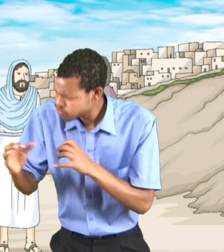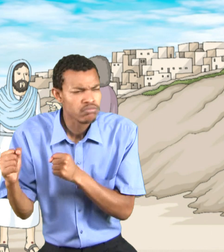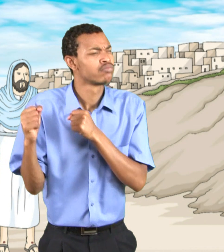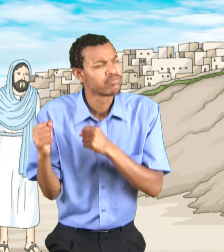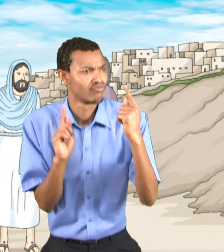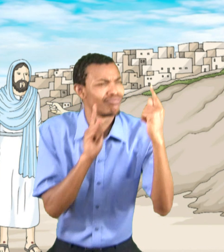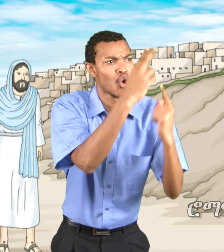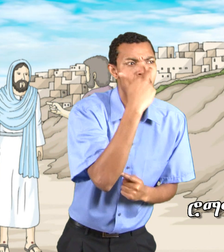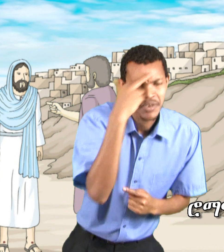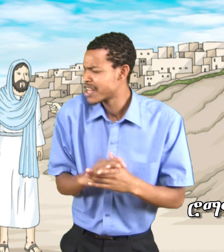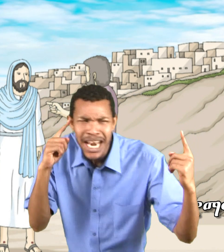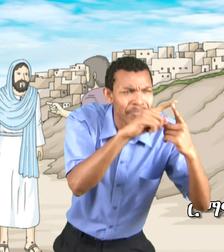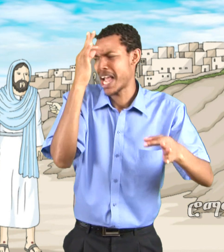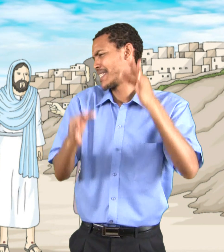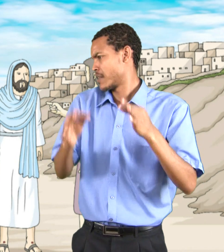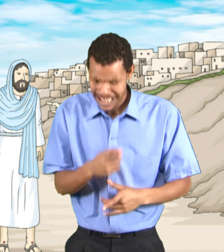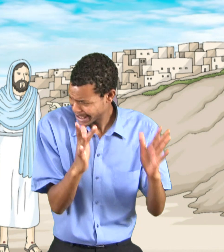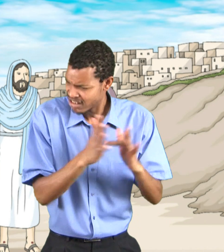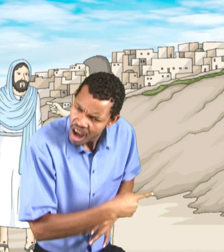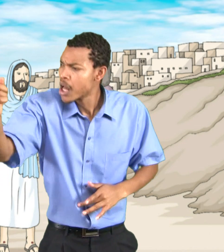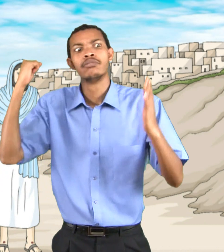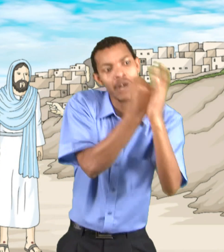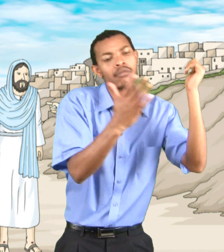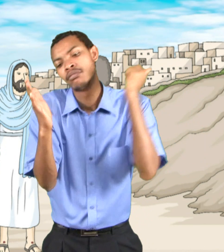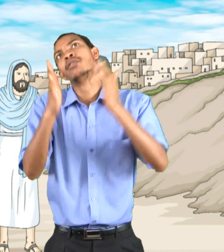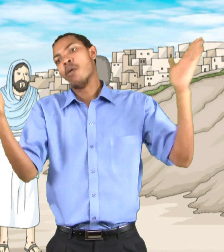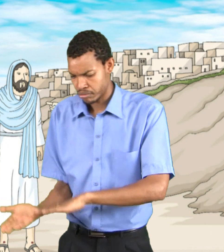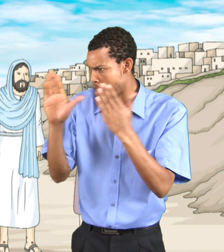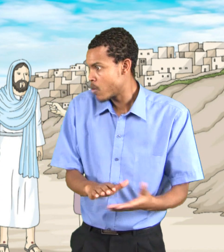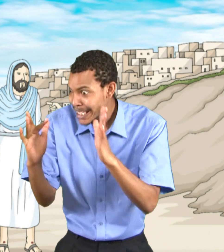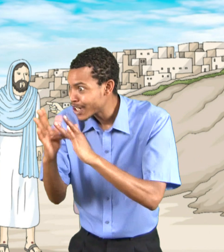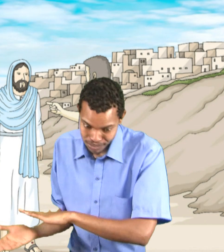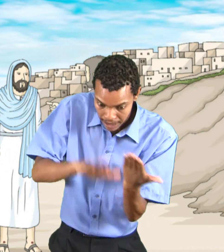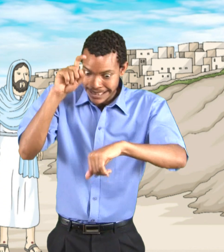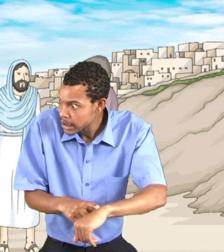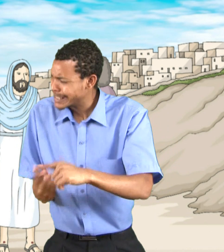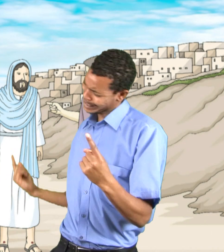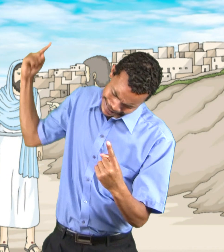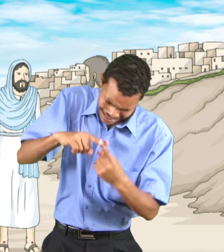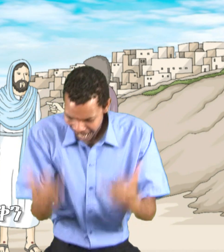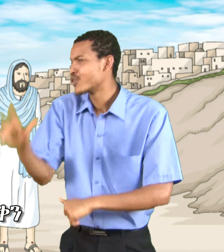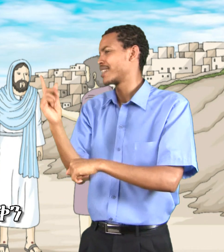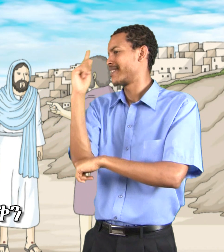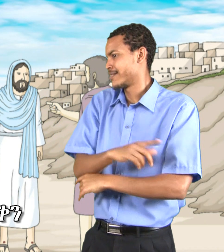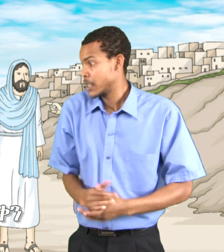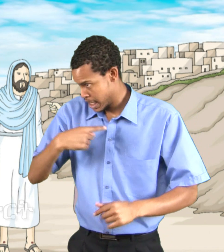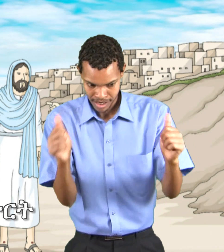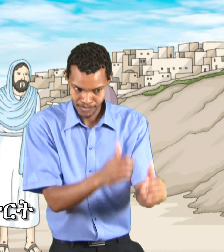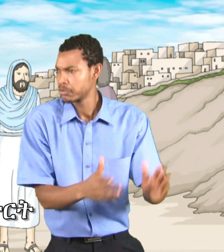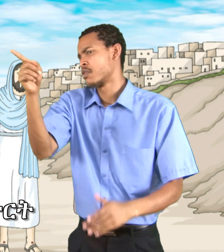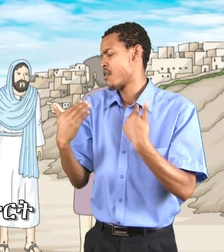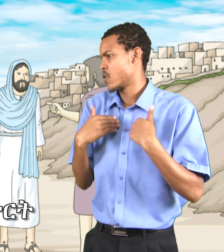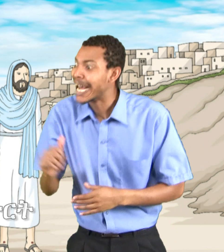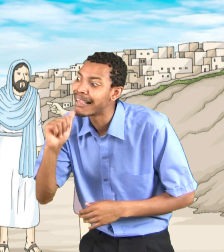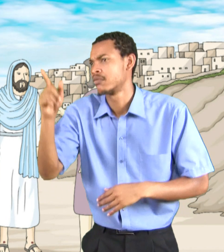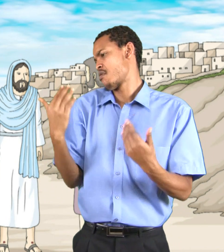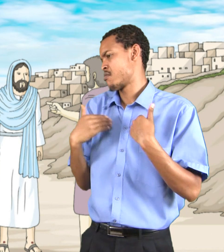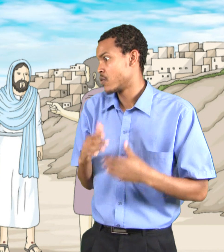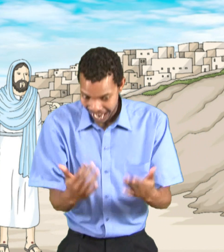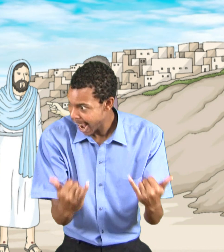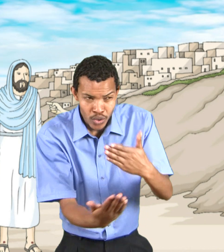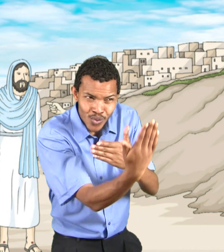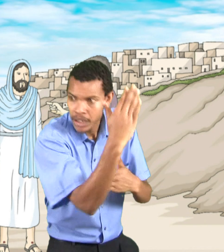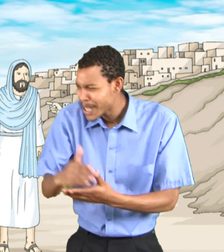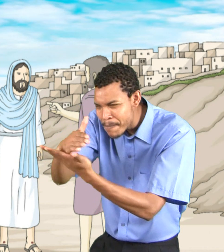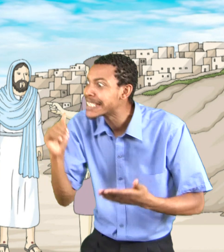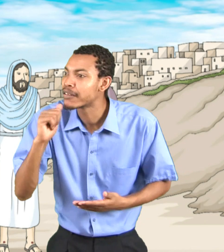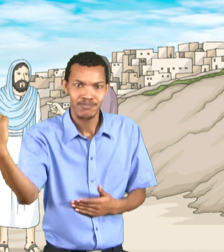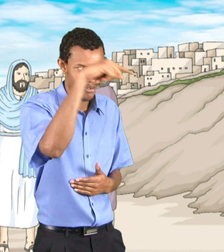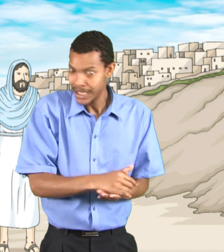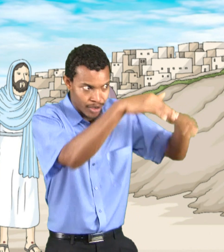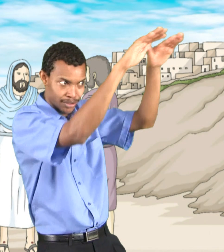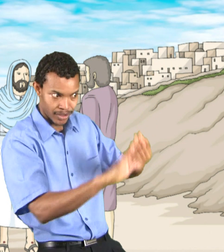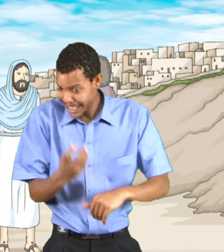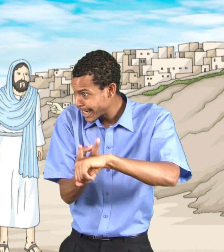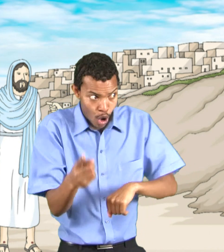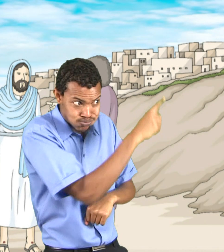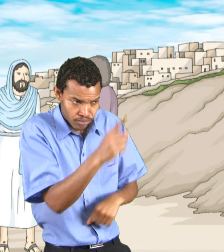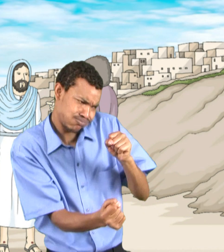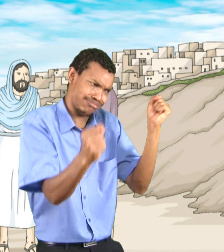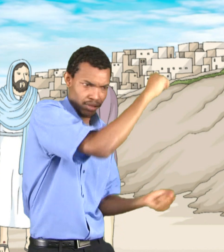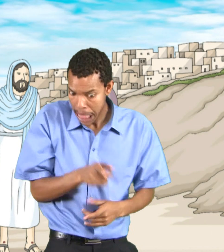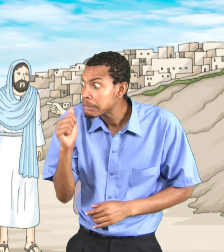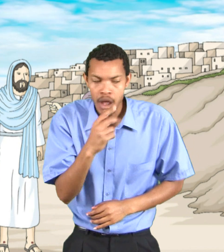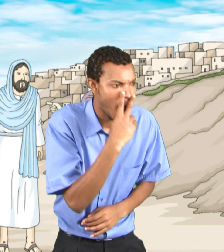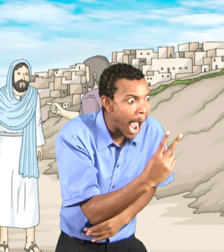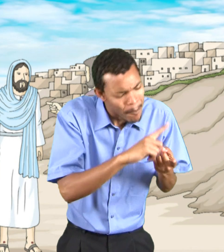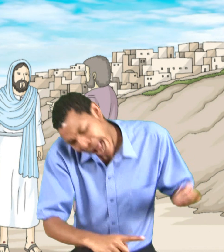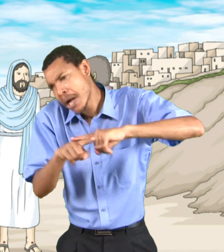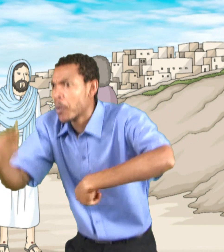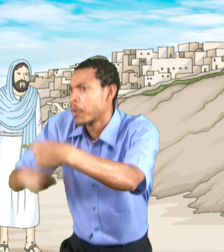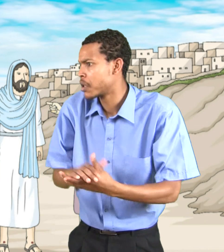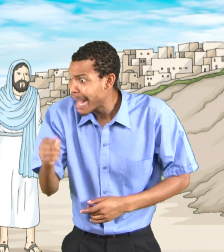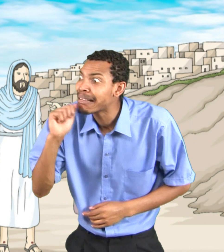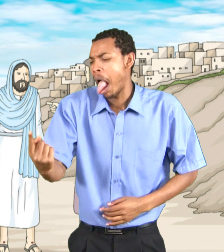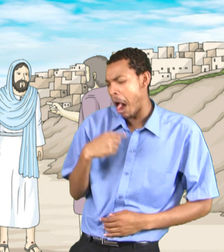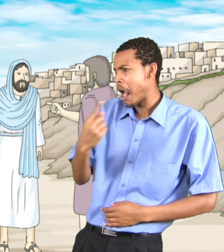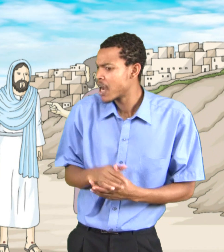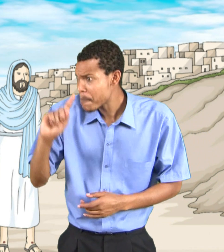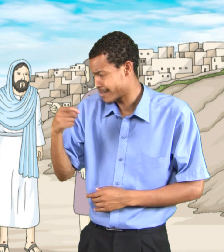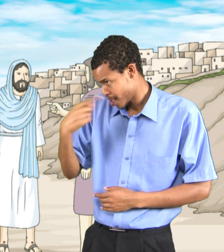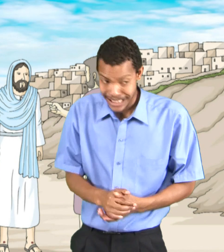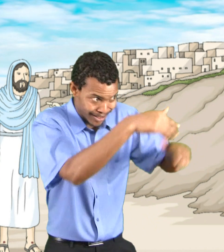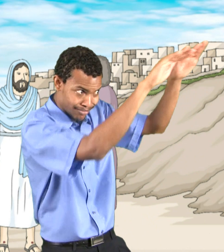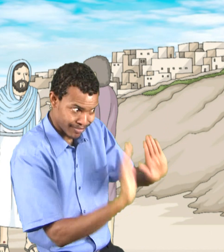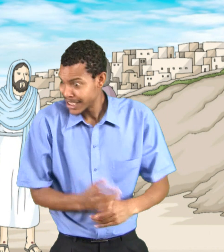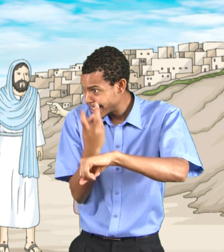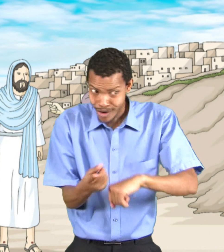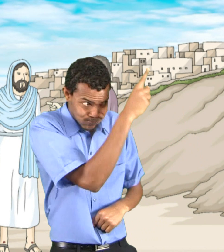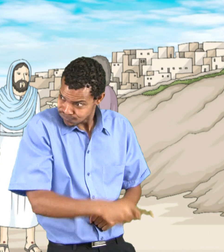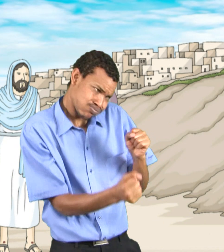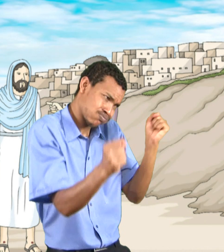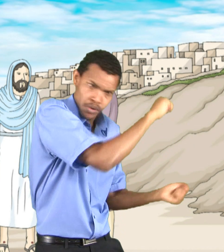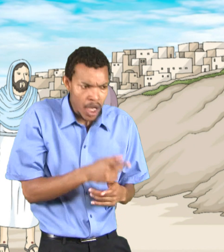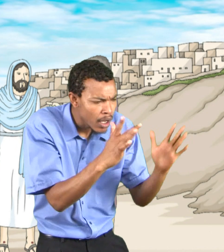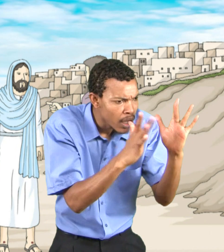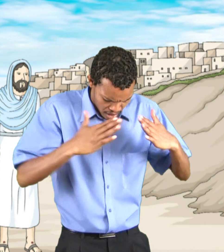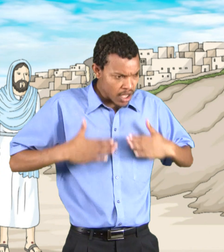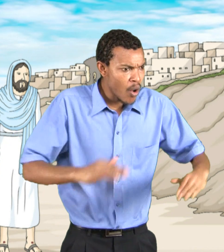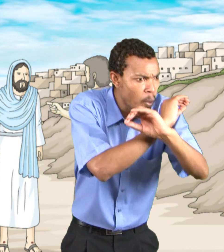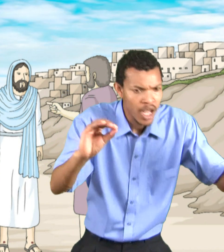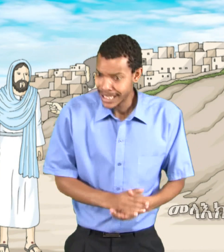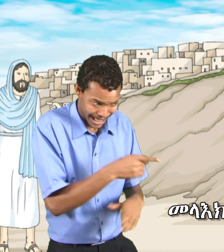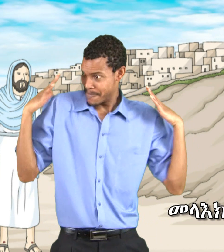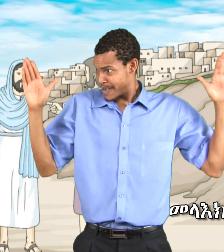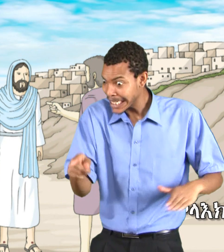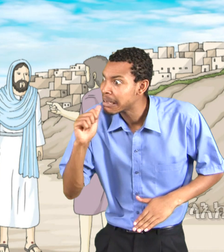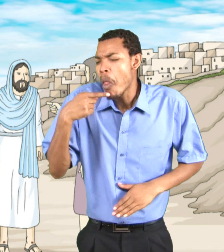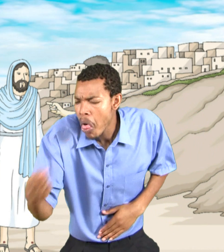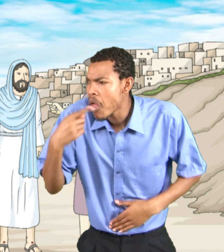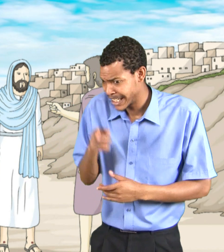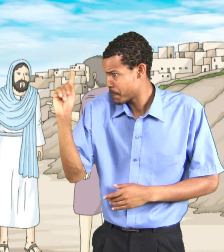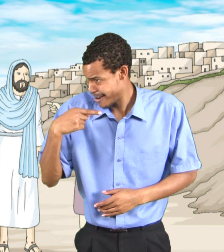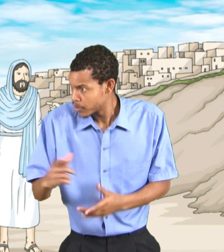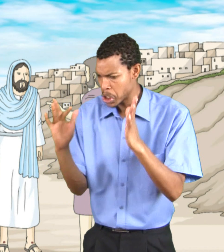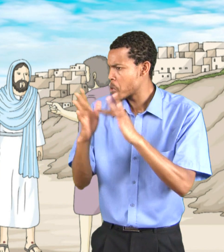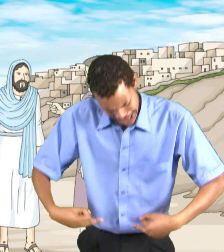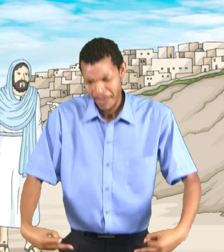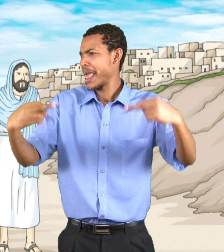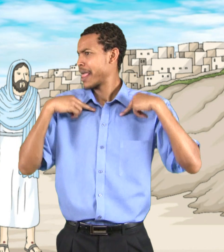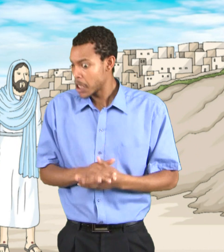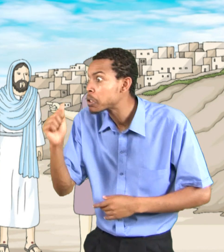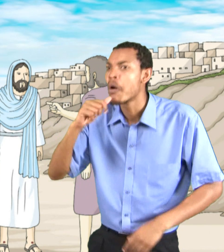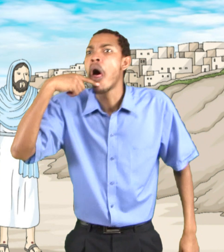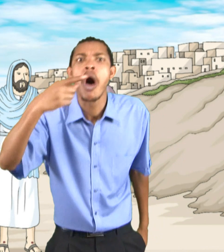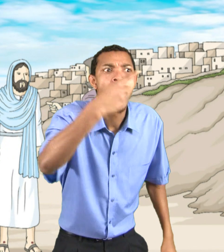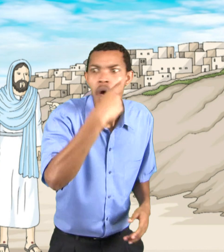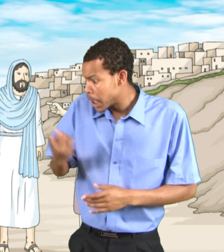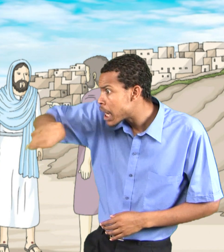And besides all this, it is the third day since these things took place. Furthermore, some of our women astounded us. They were at the tomb early this morning, but they did not find His body. They came and told us they had seen a vision of angels, who said that Jesus was alive.